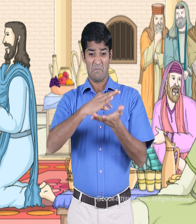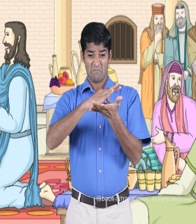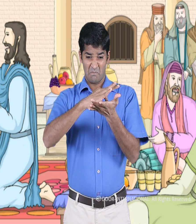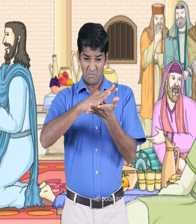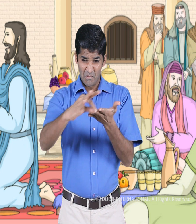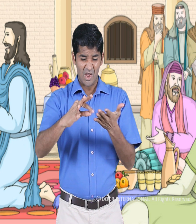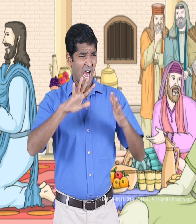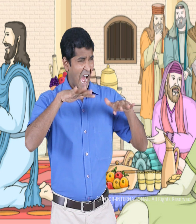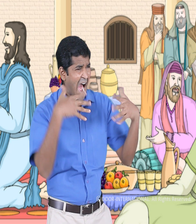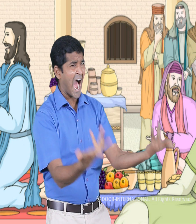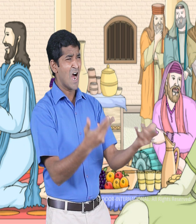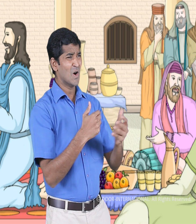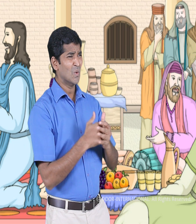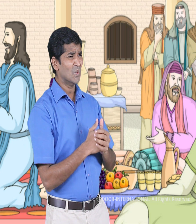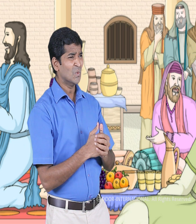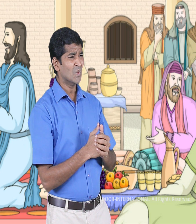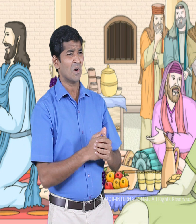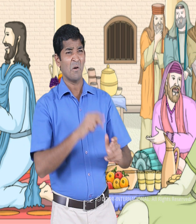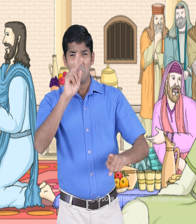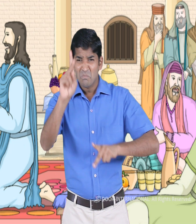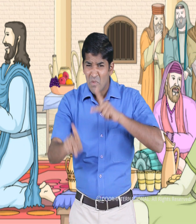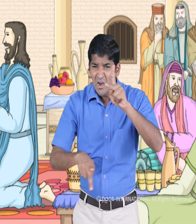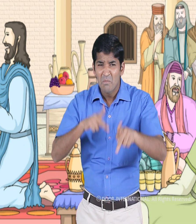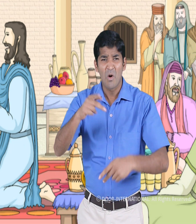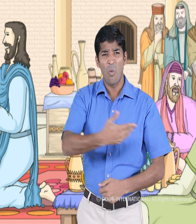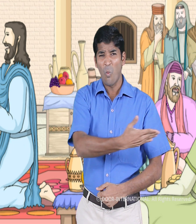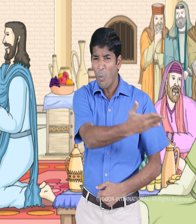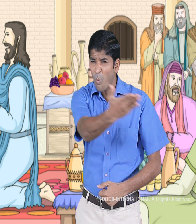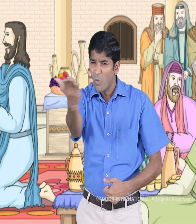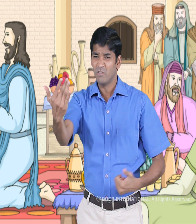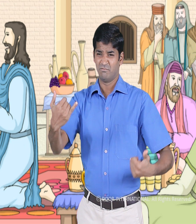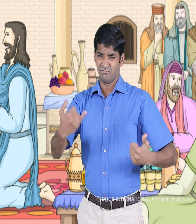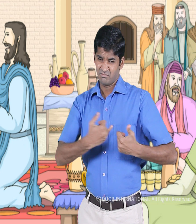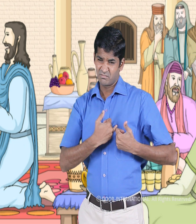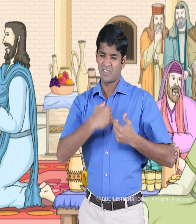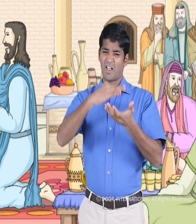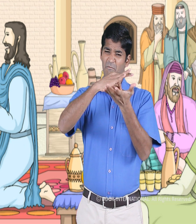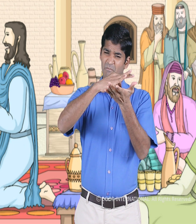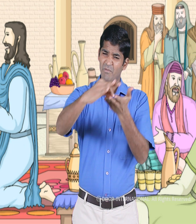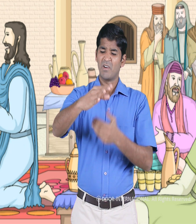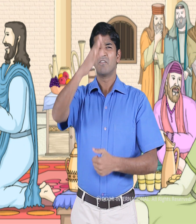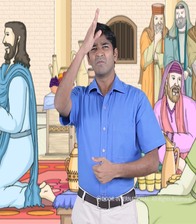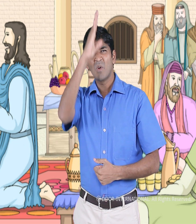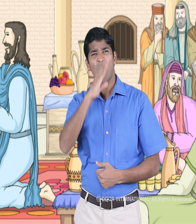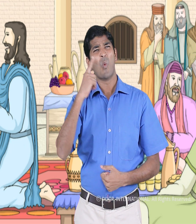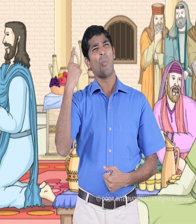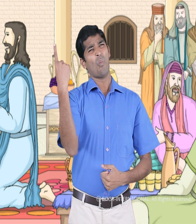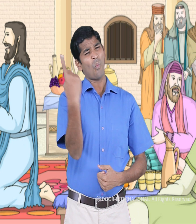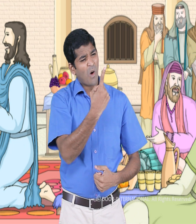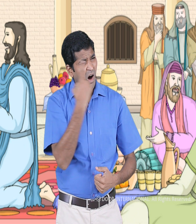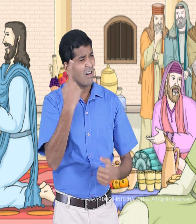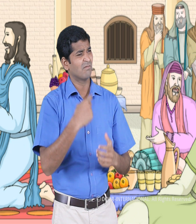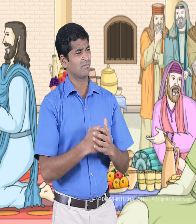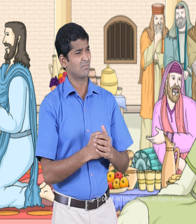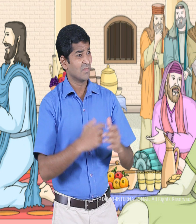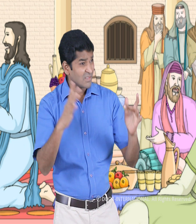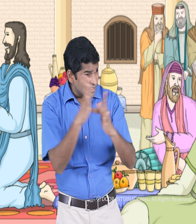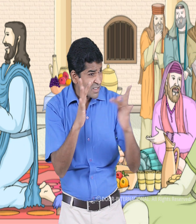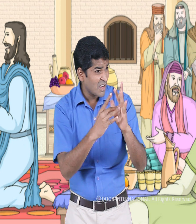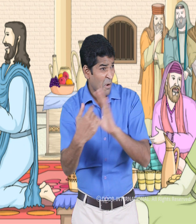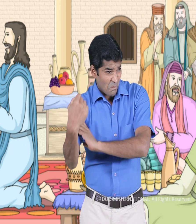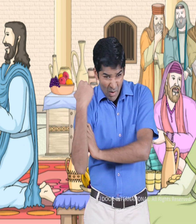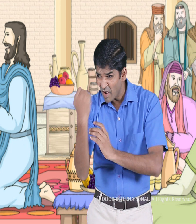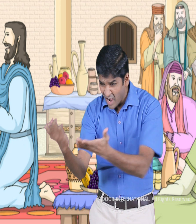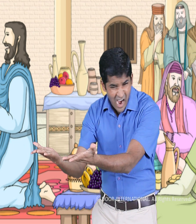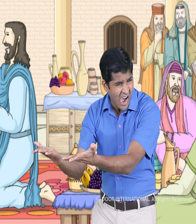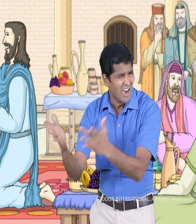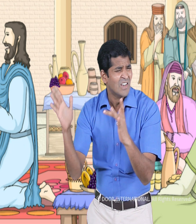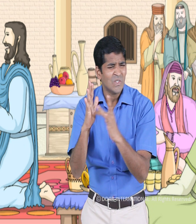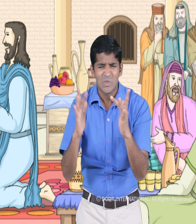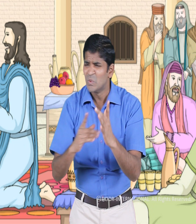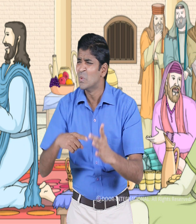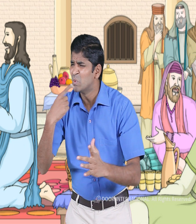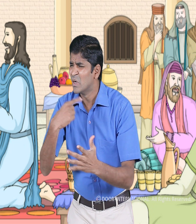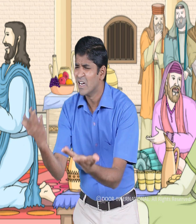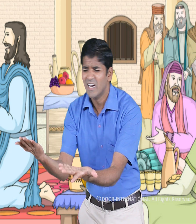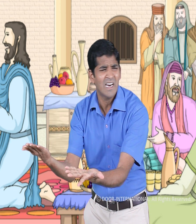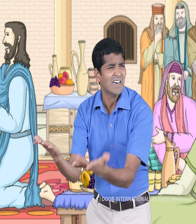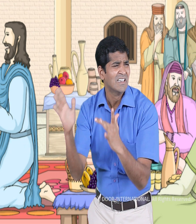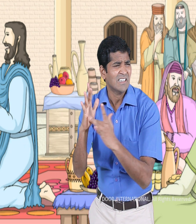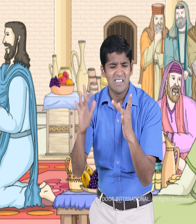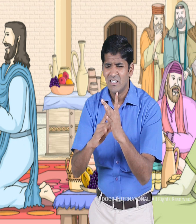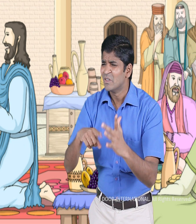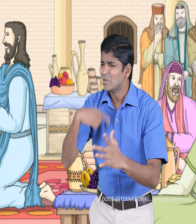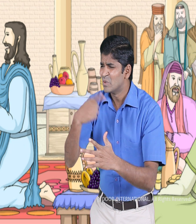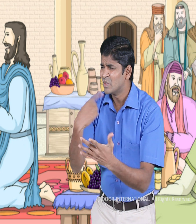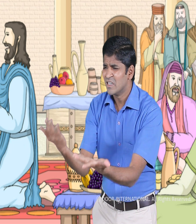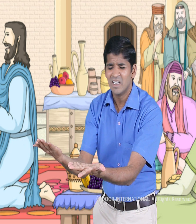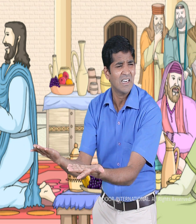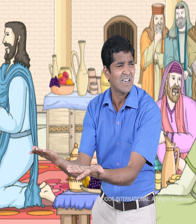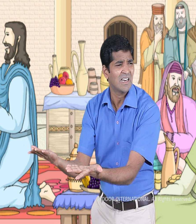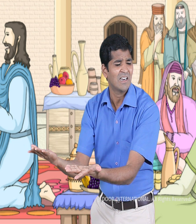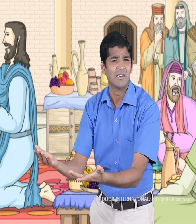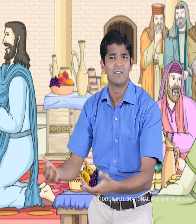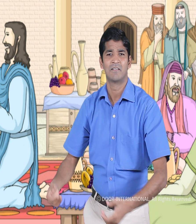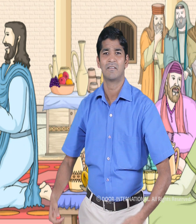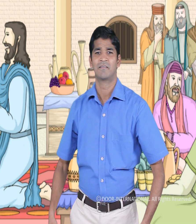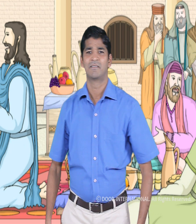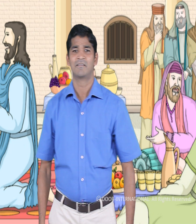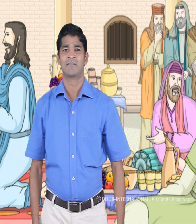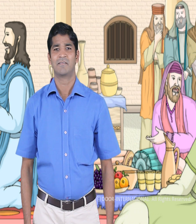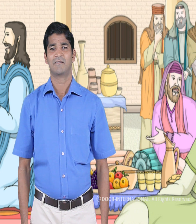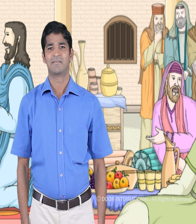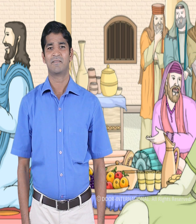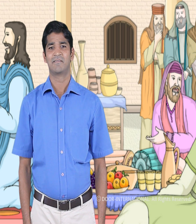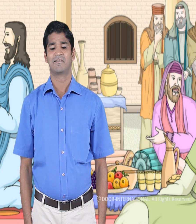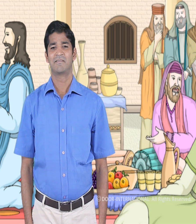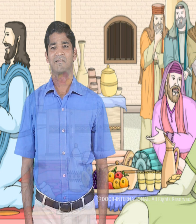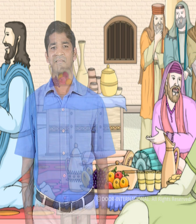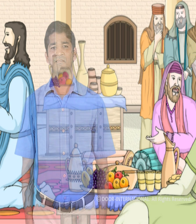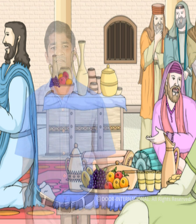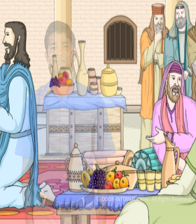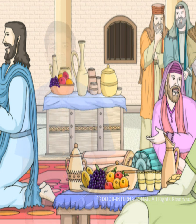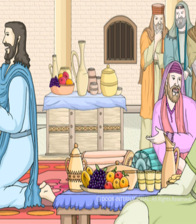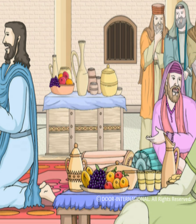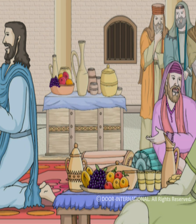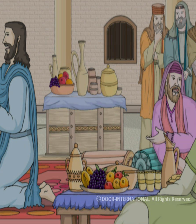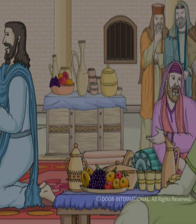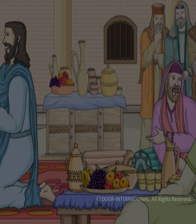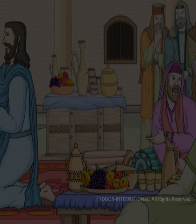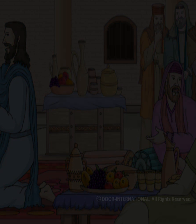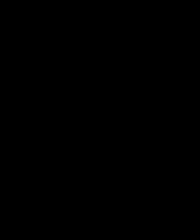And Jesus told the woman, “Your faith has saved you; go in peace.”